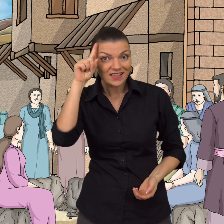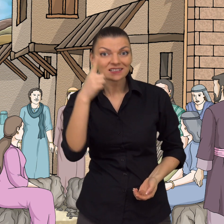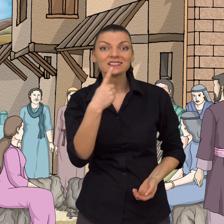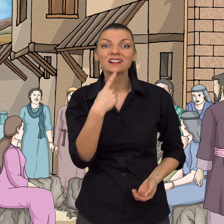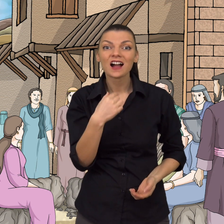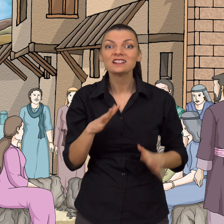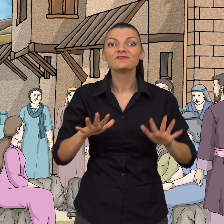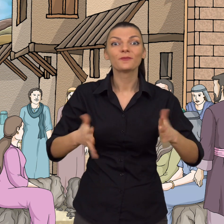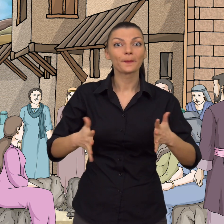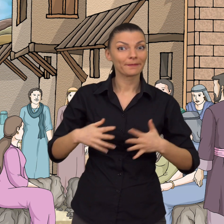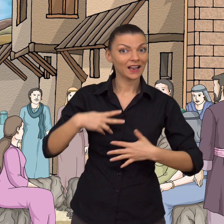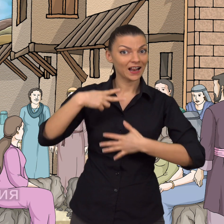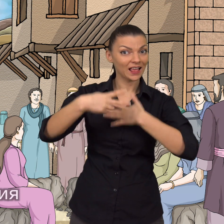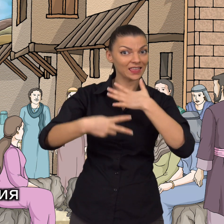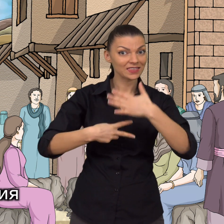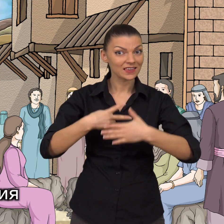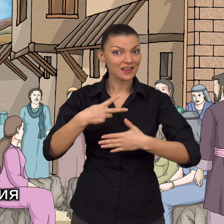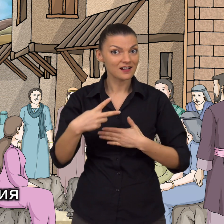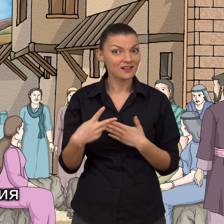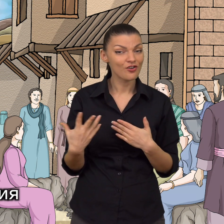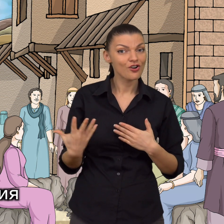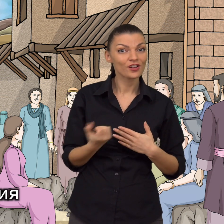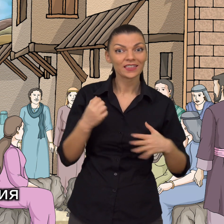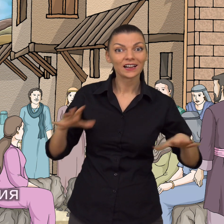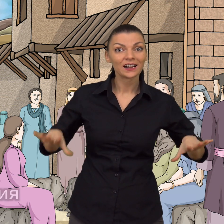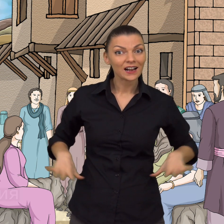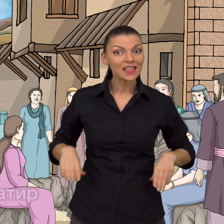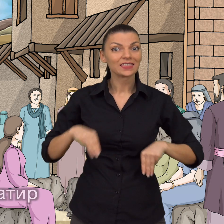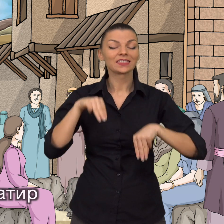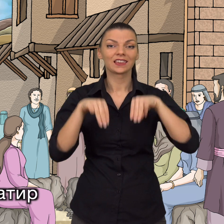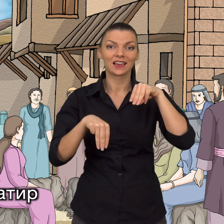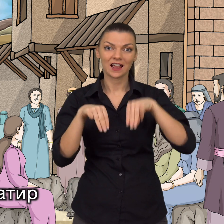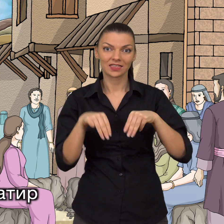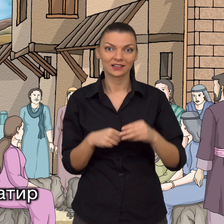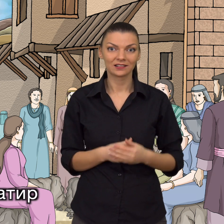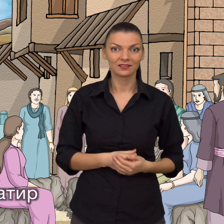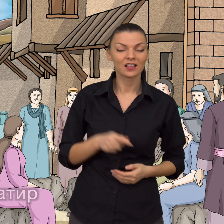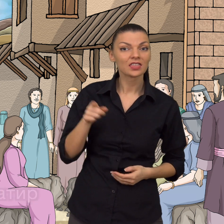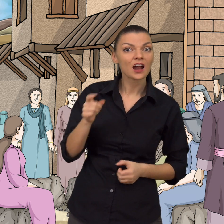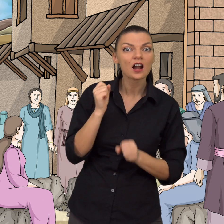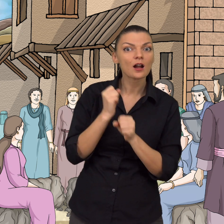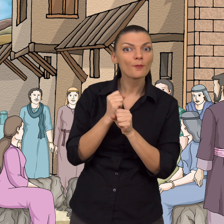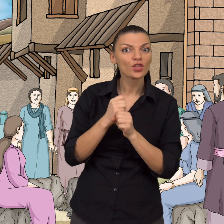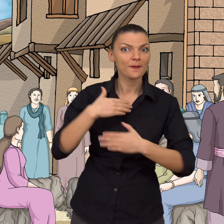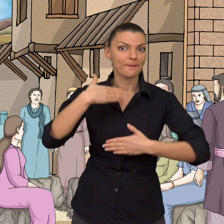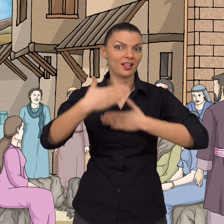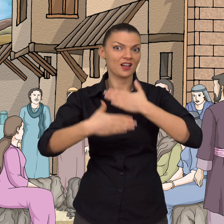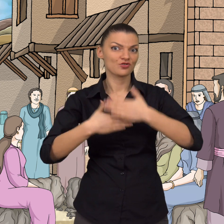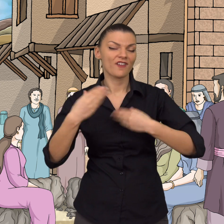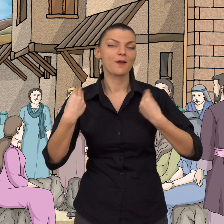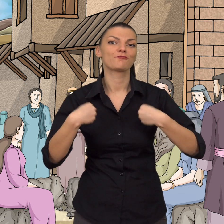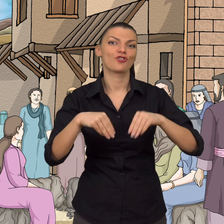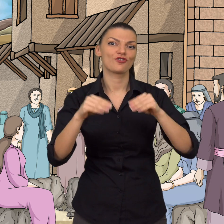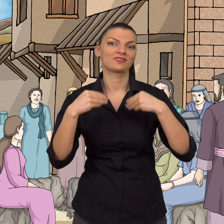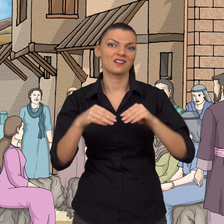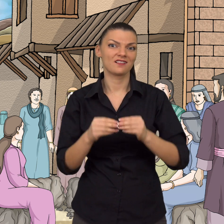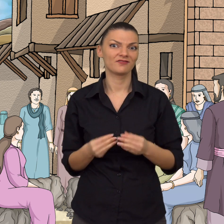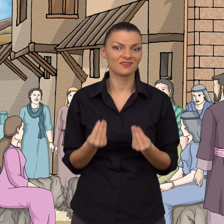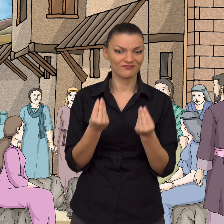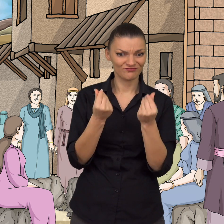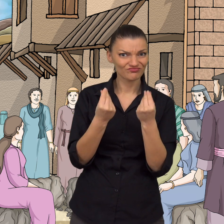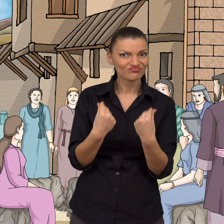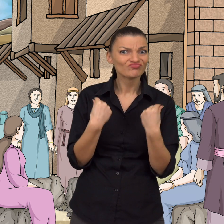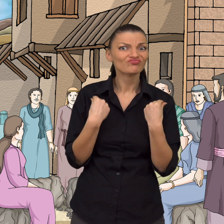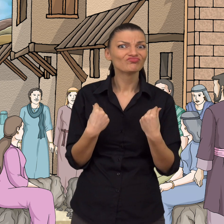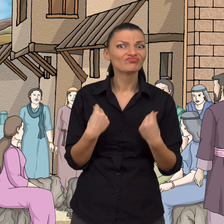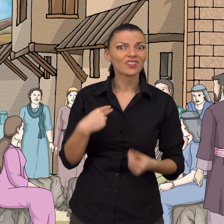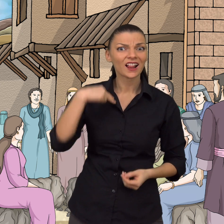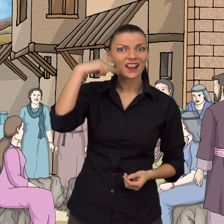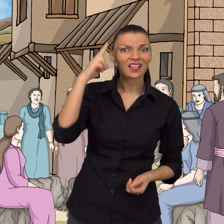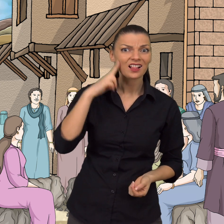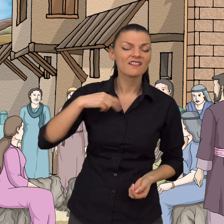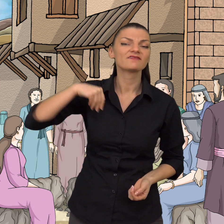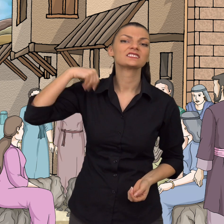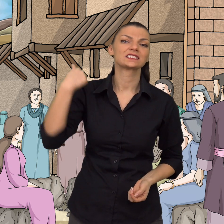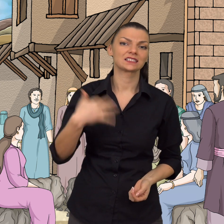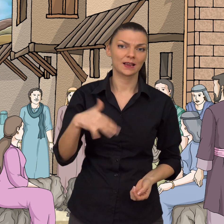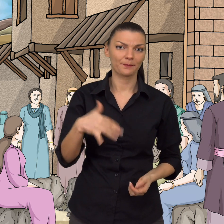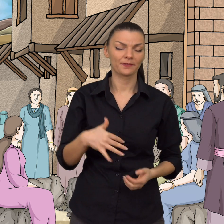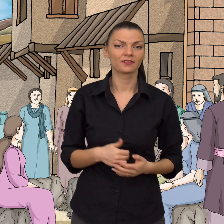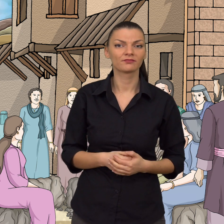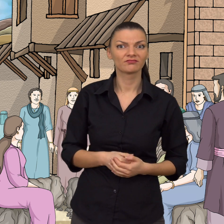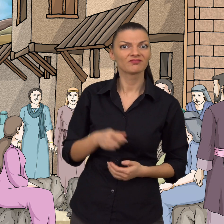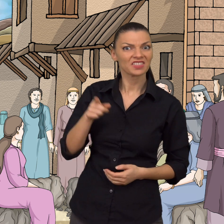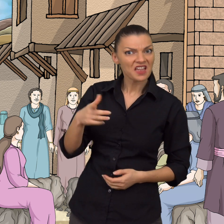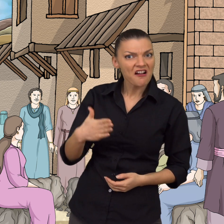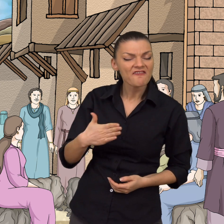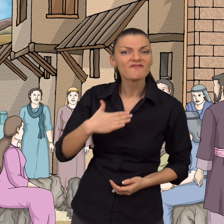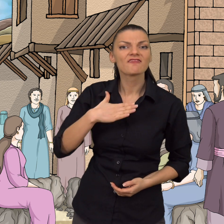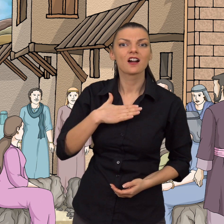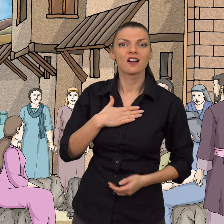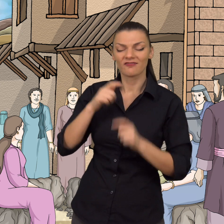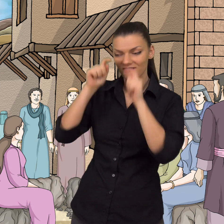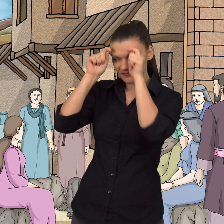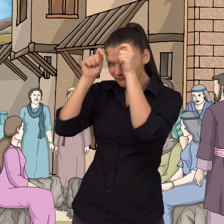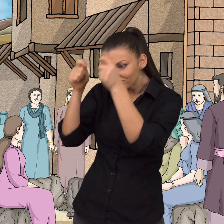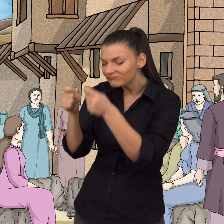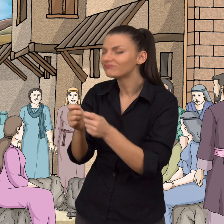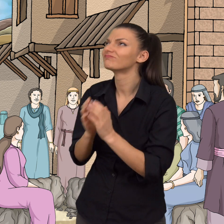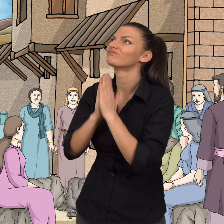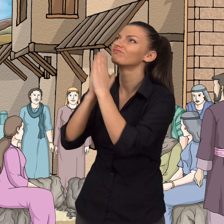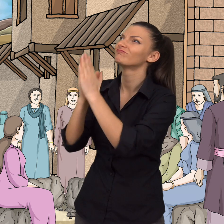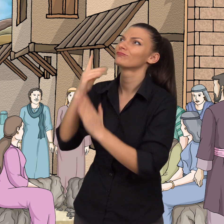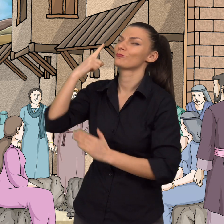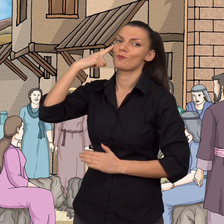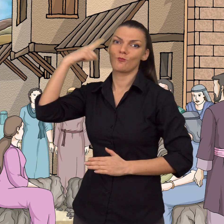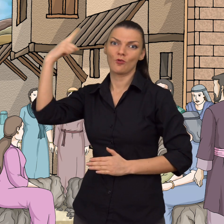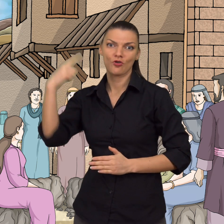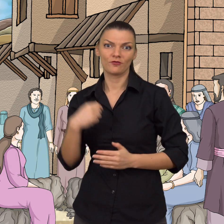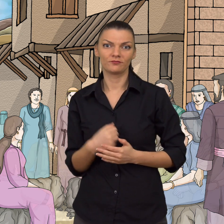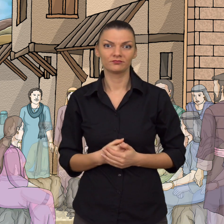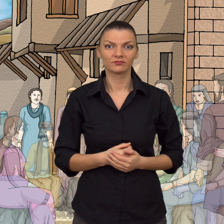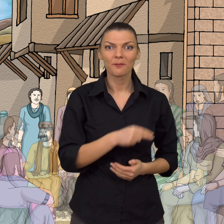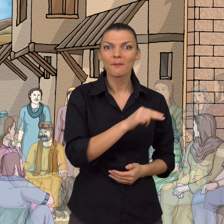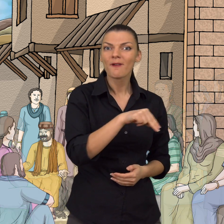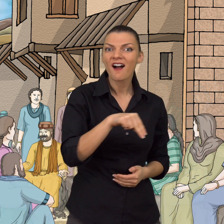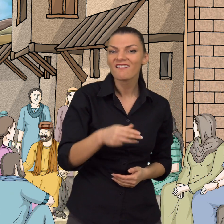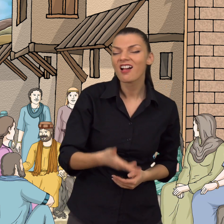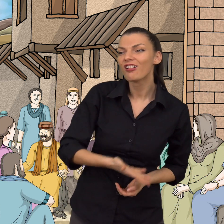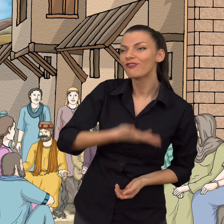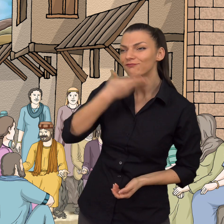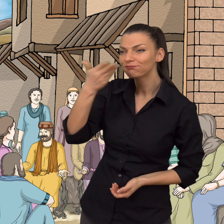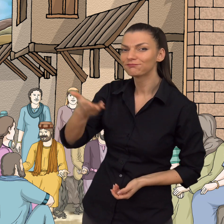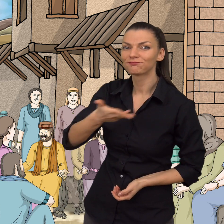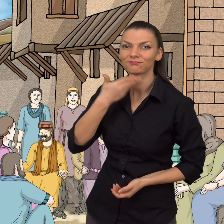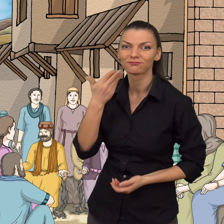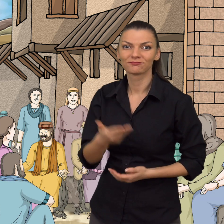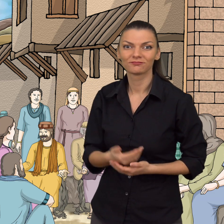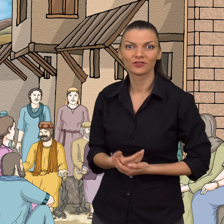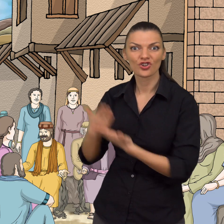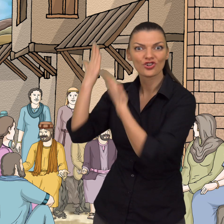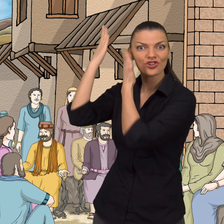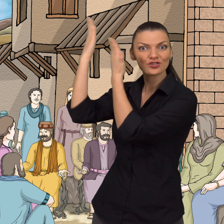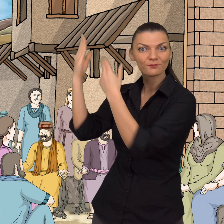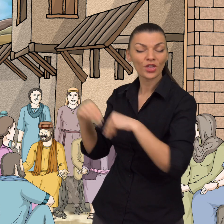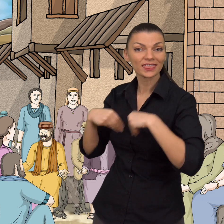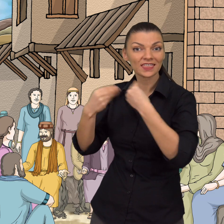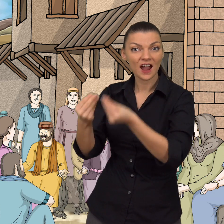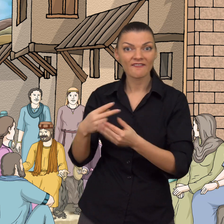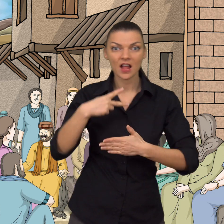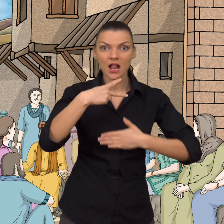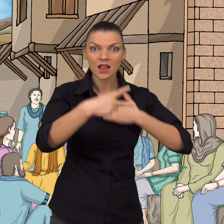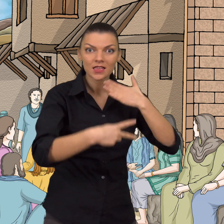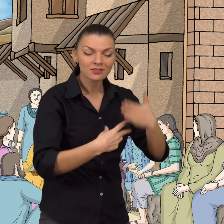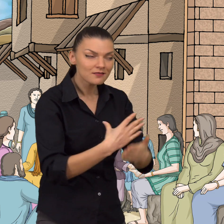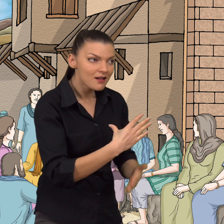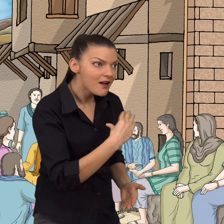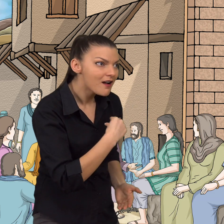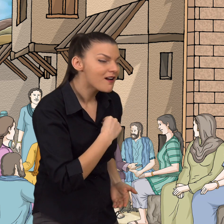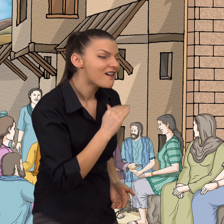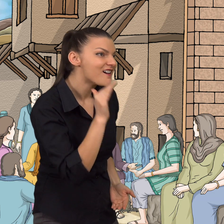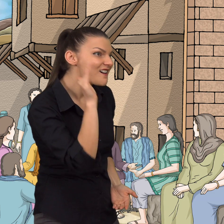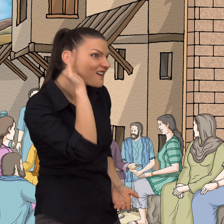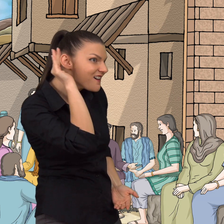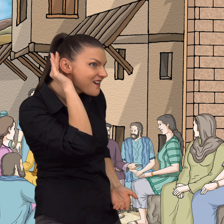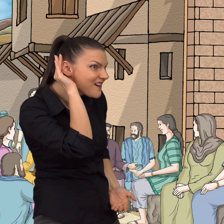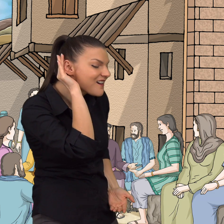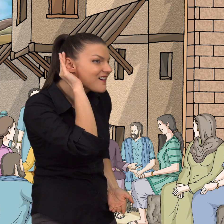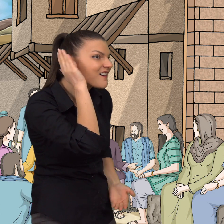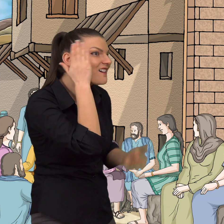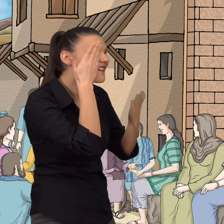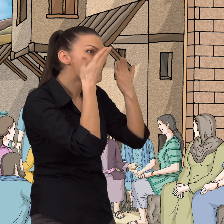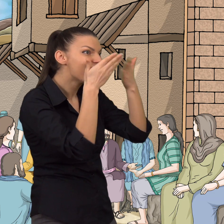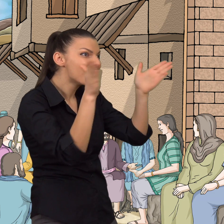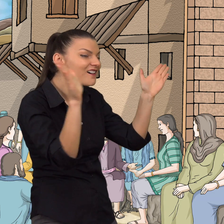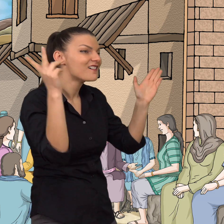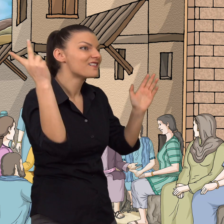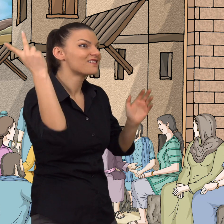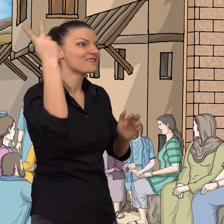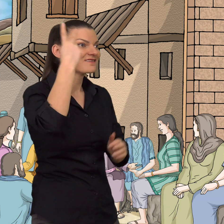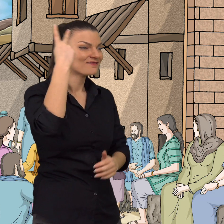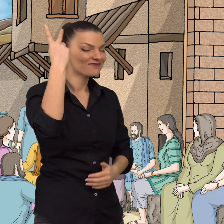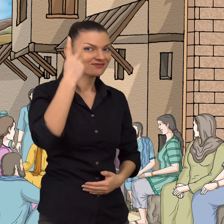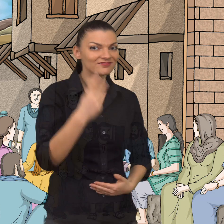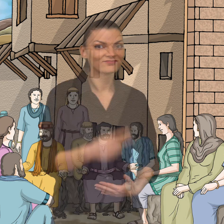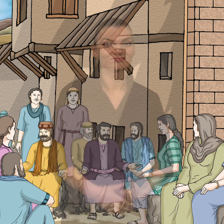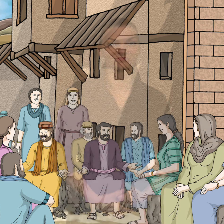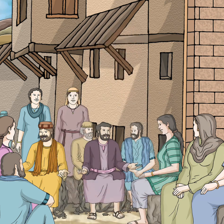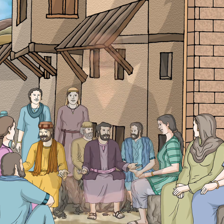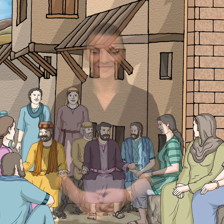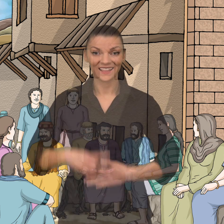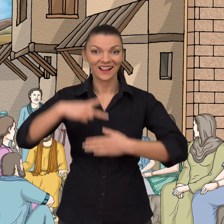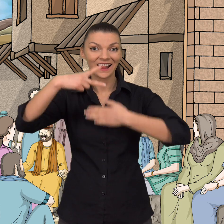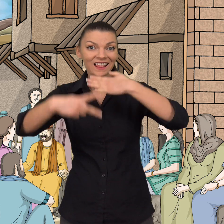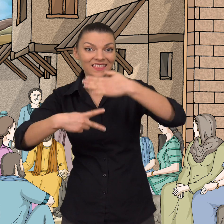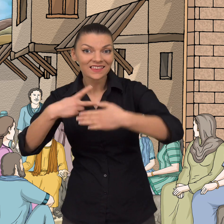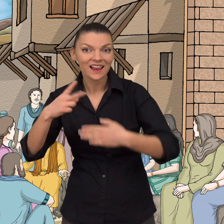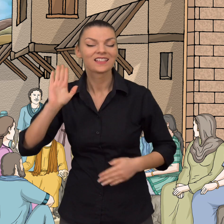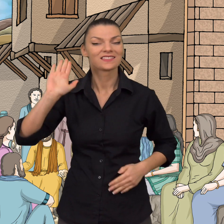Among those listening was a woman named Lydia, a dealer in purple cloth from the city of Thyatira, who was a worshiper of God.